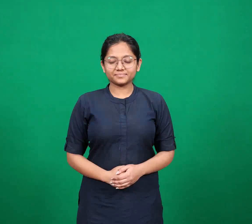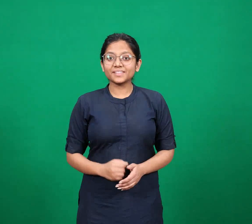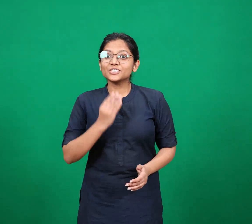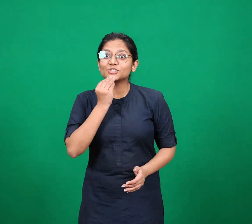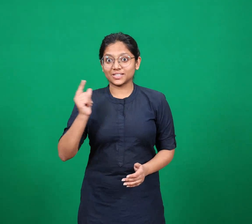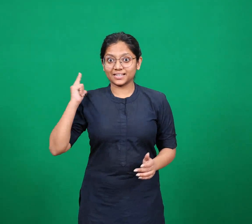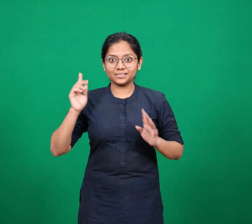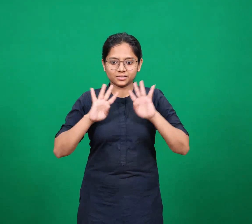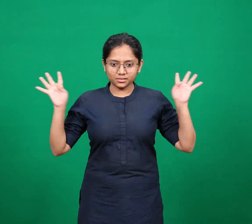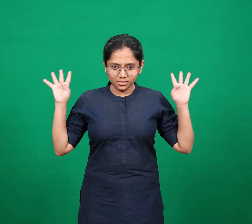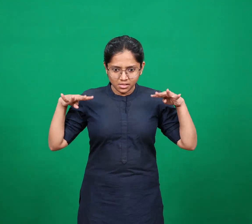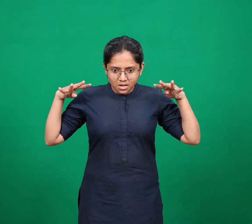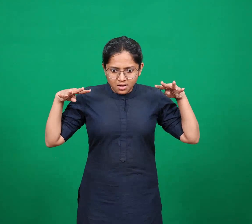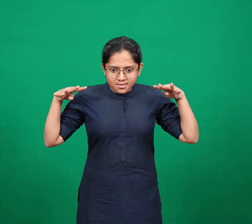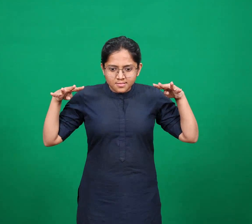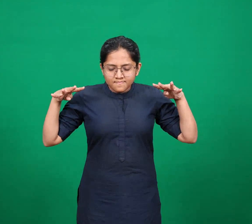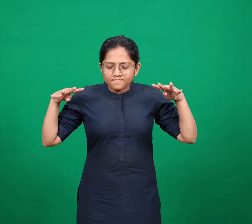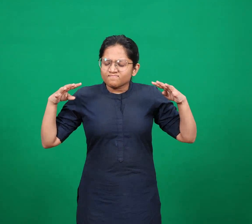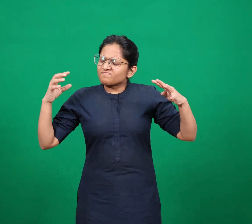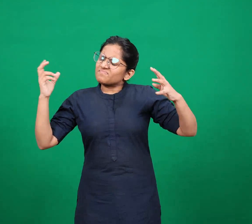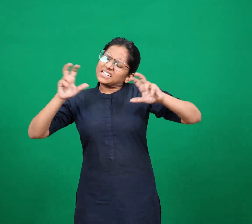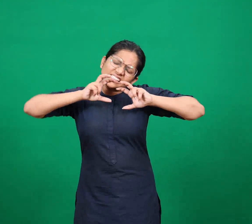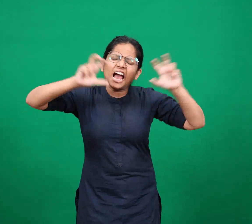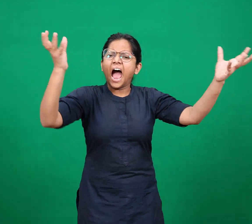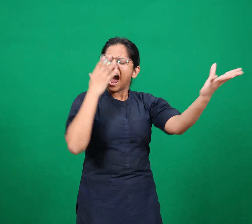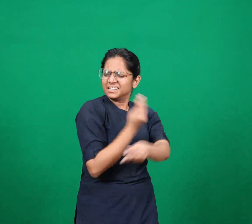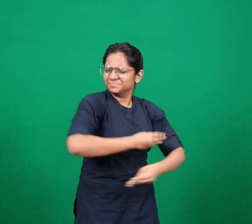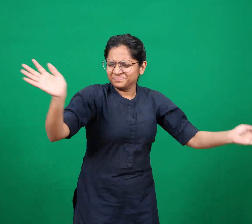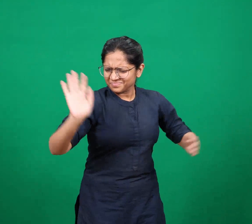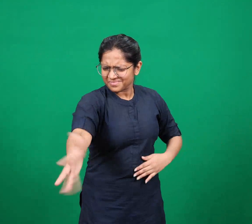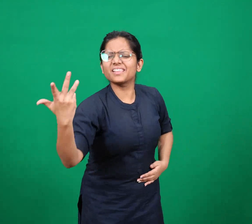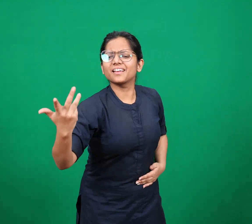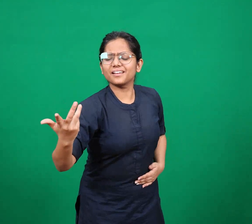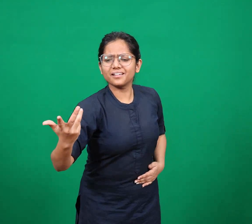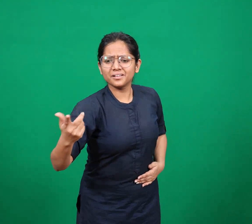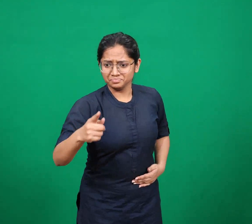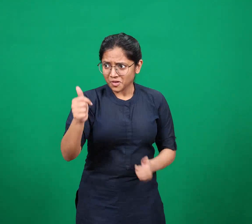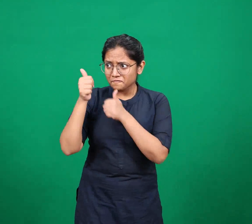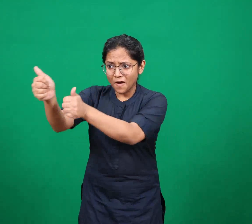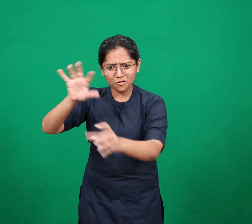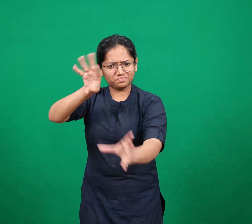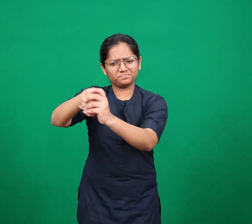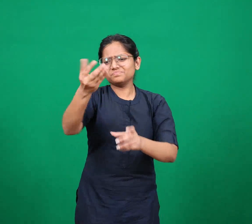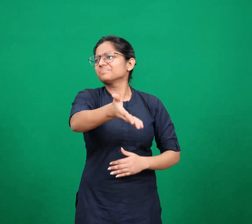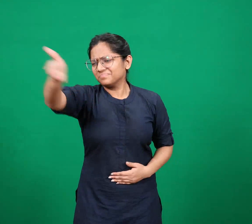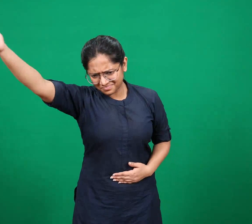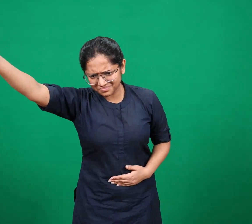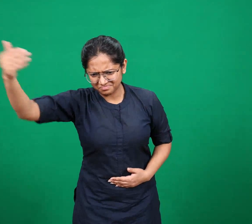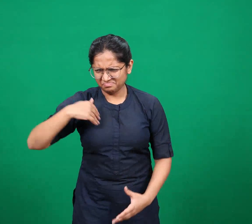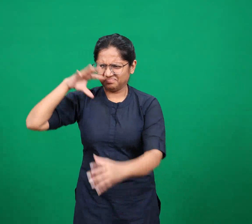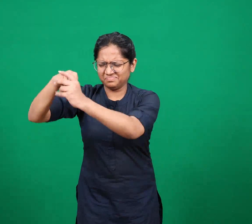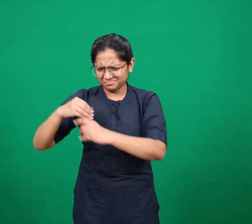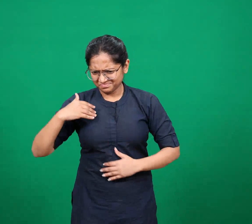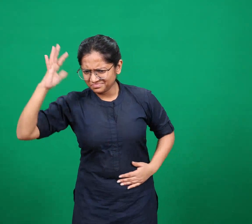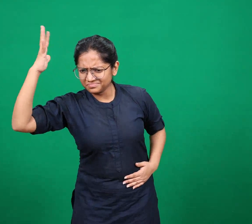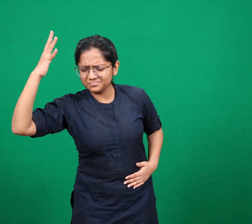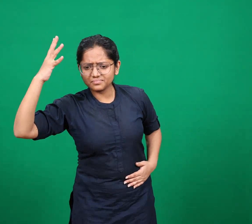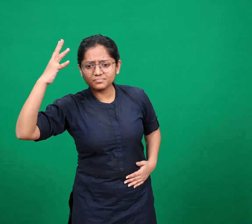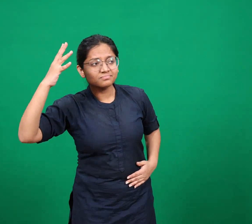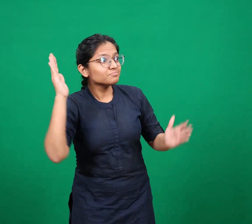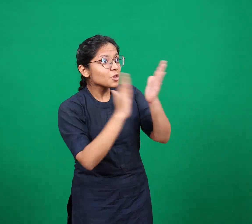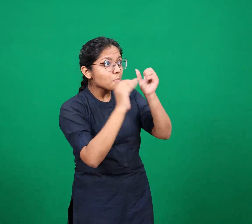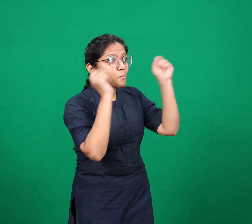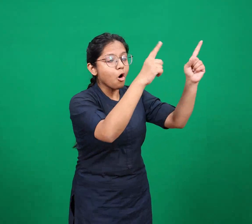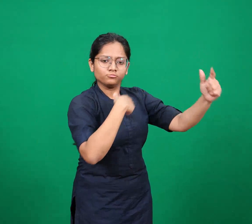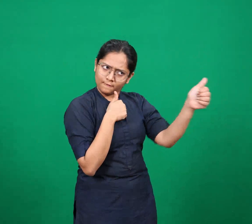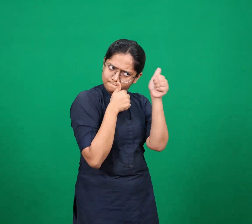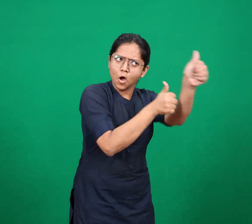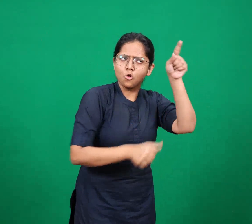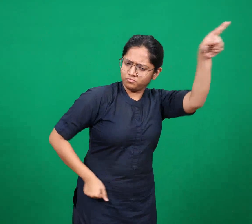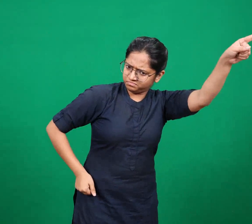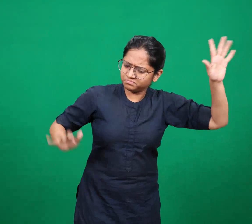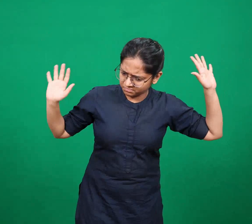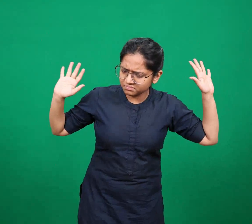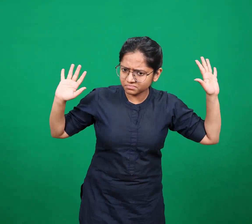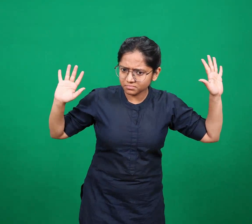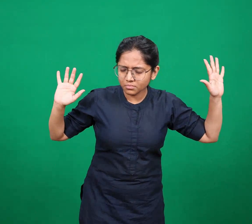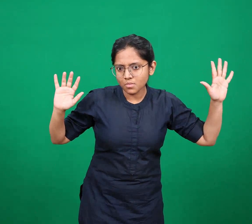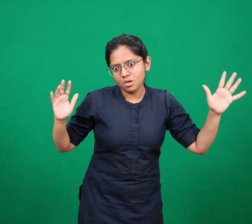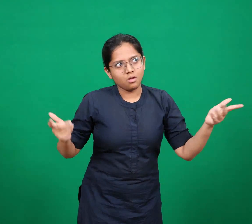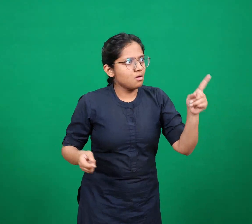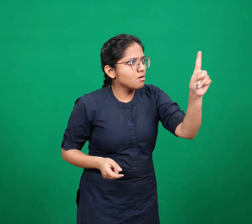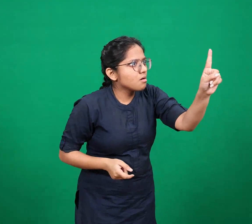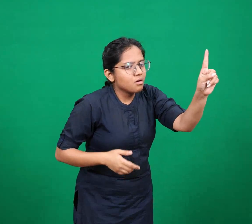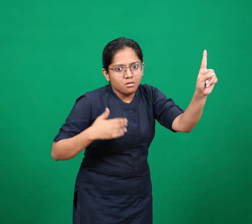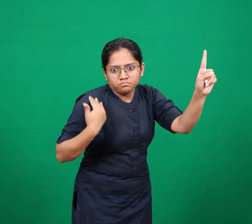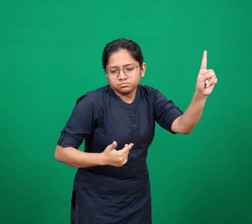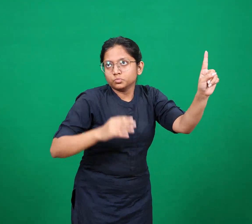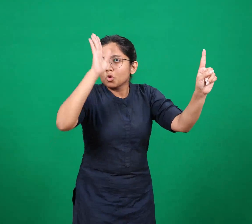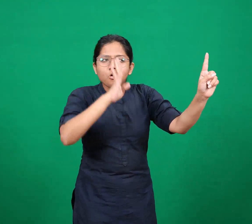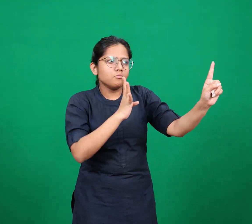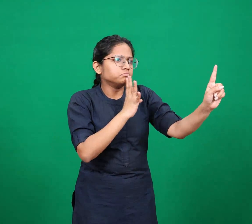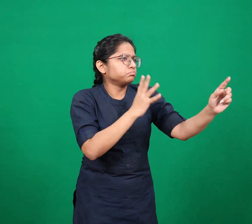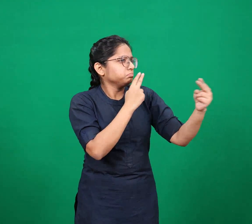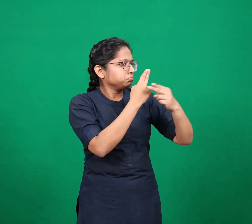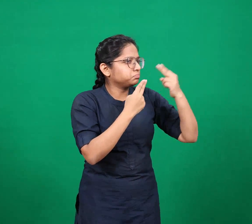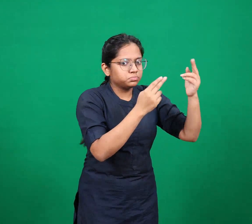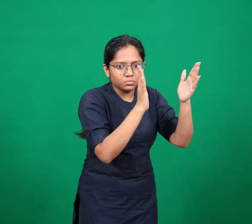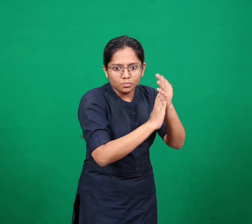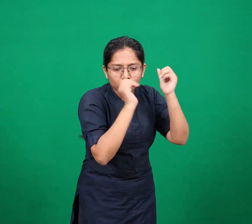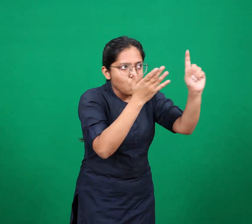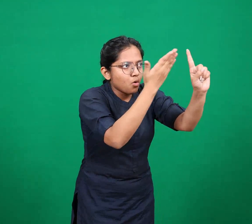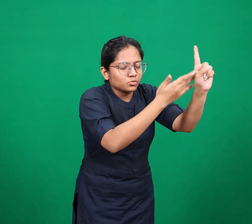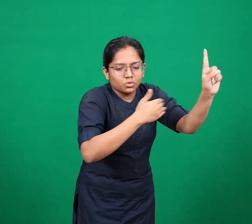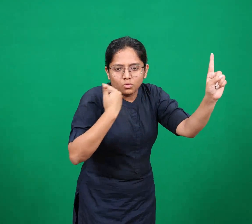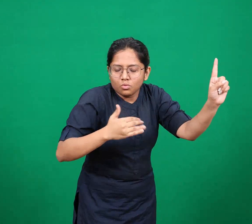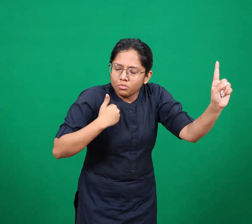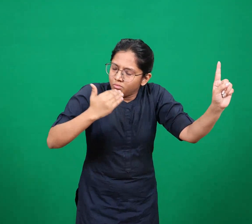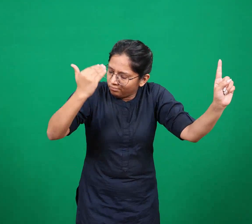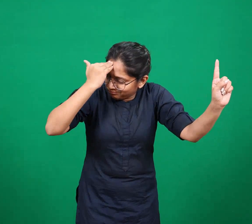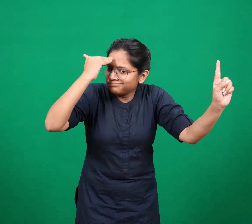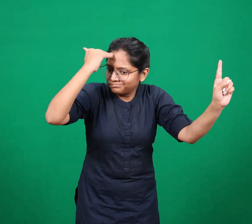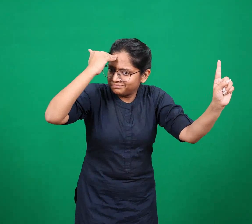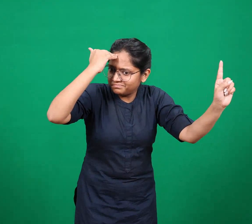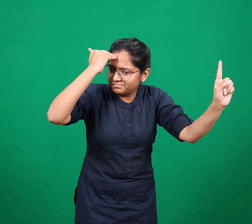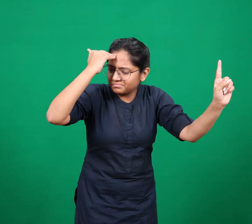Then they heaped insults on him and said, "You are His disciple; we are disciples of Moses.